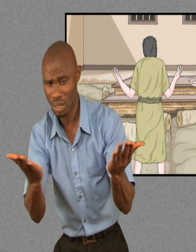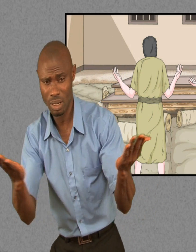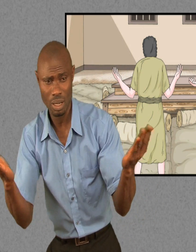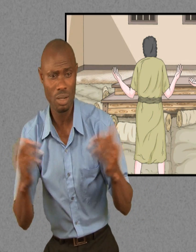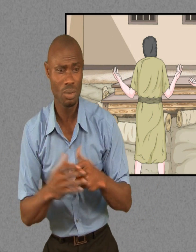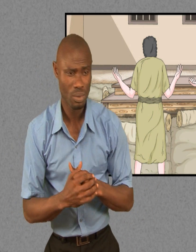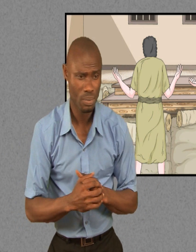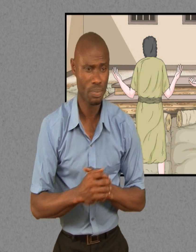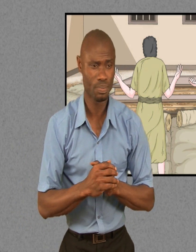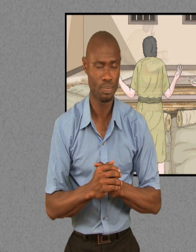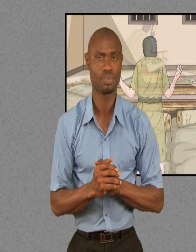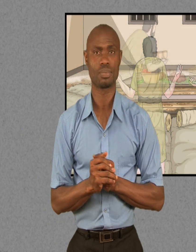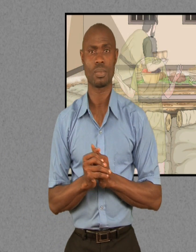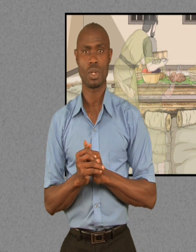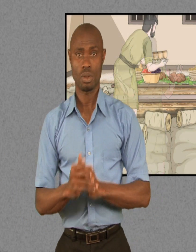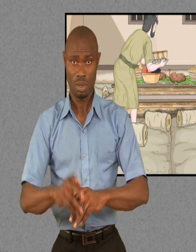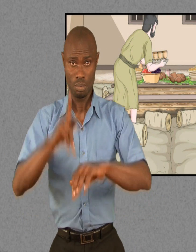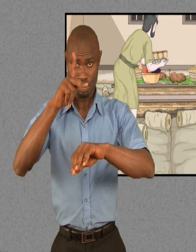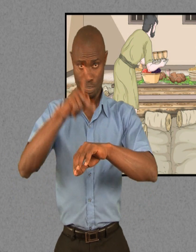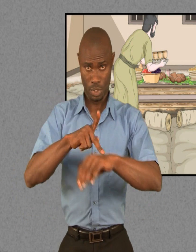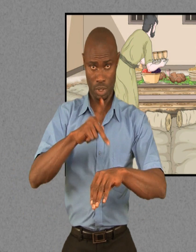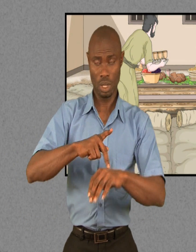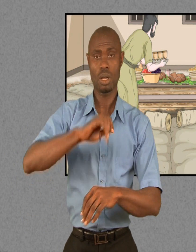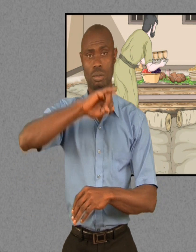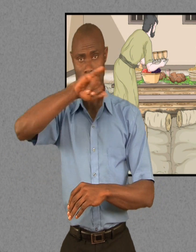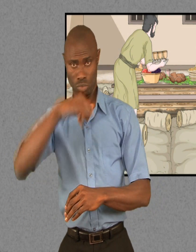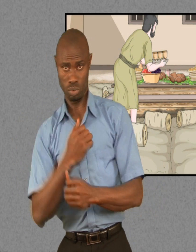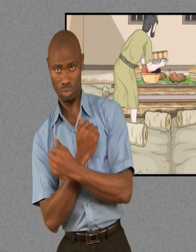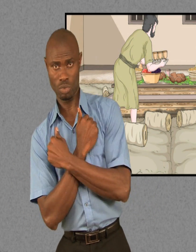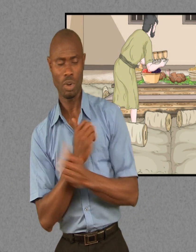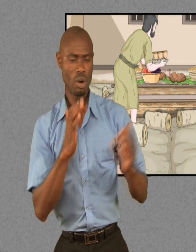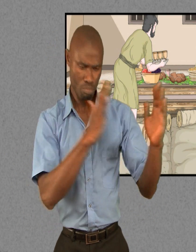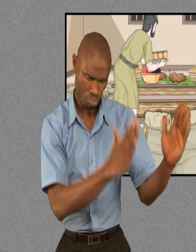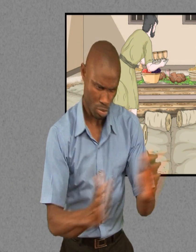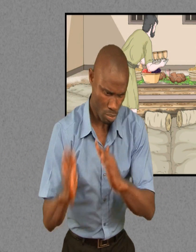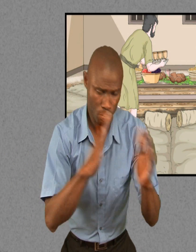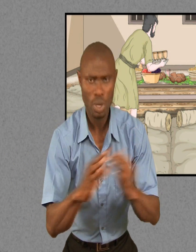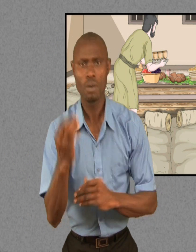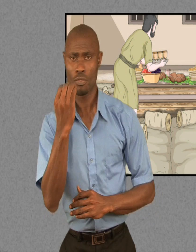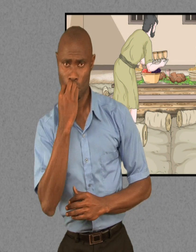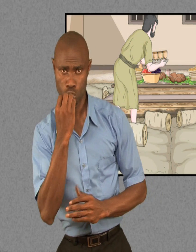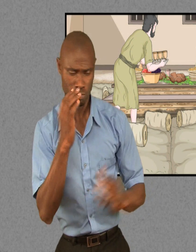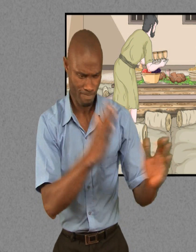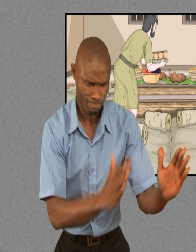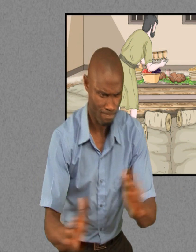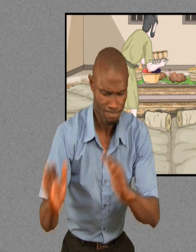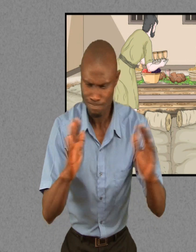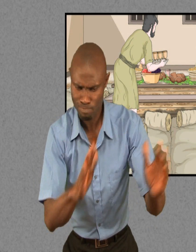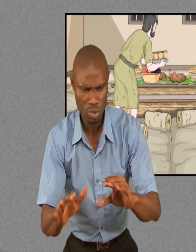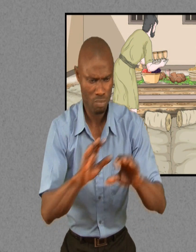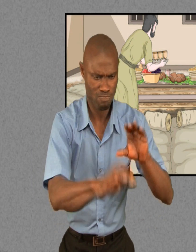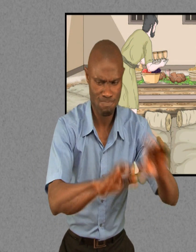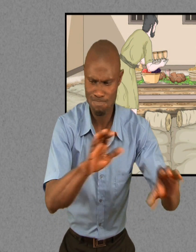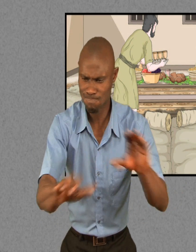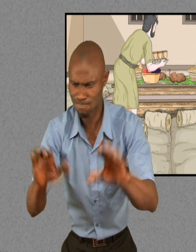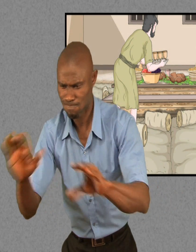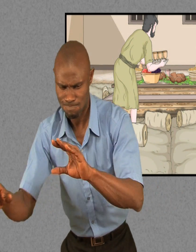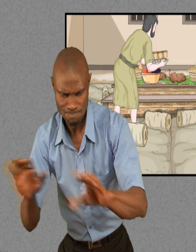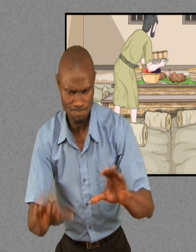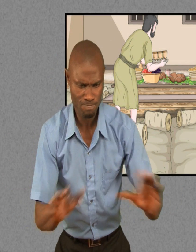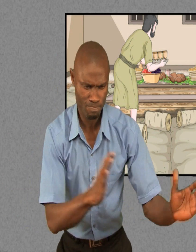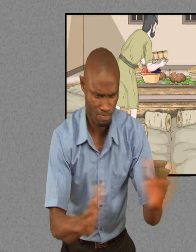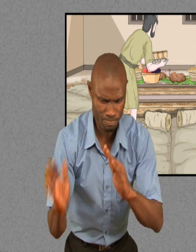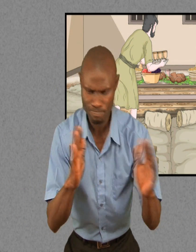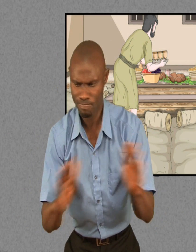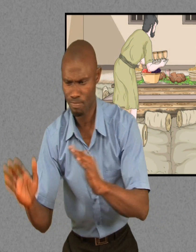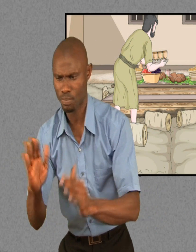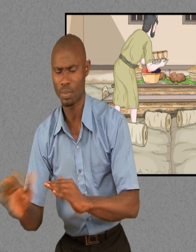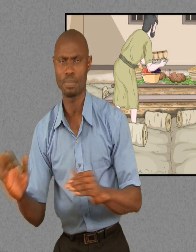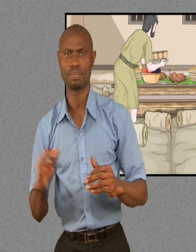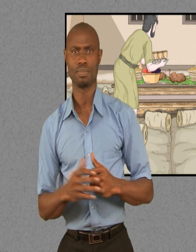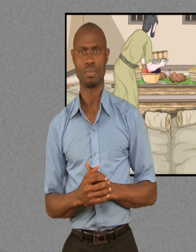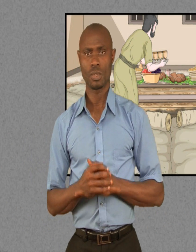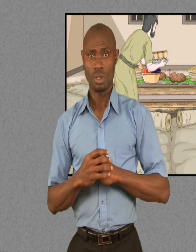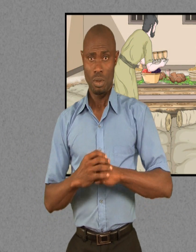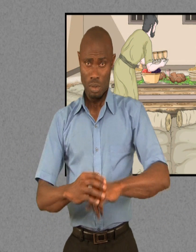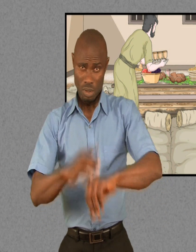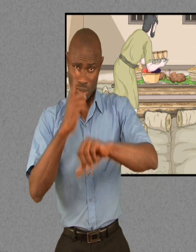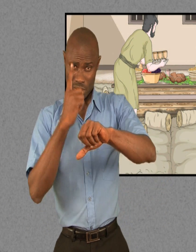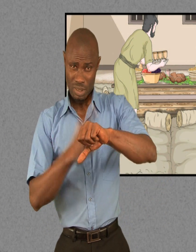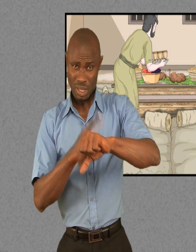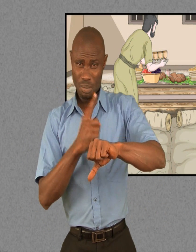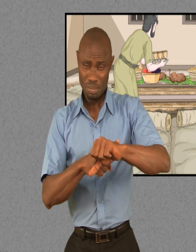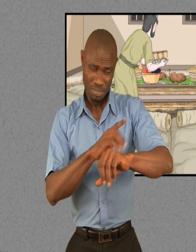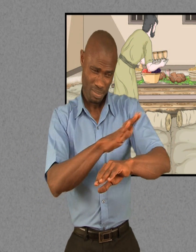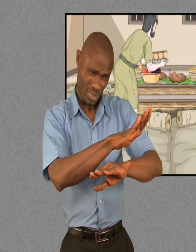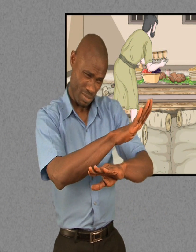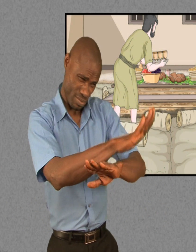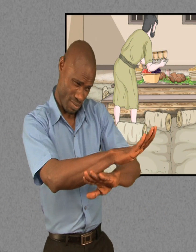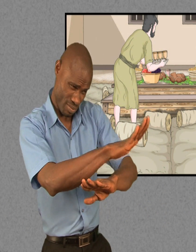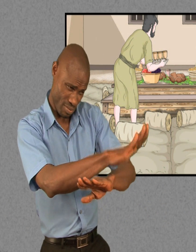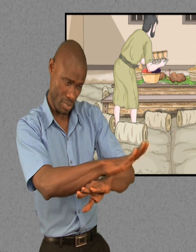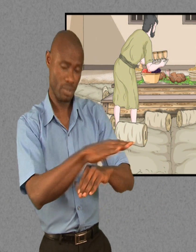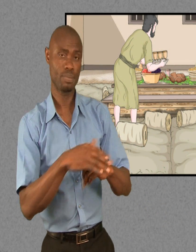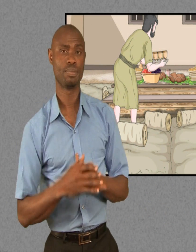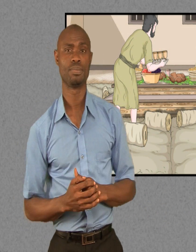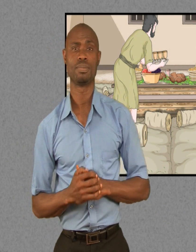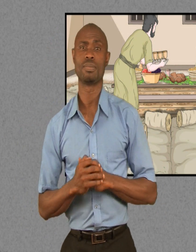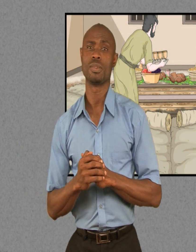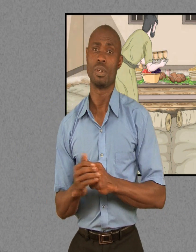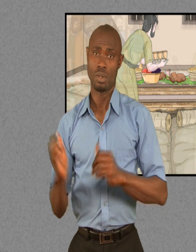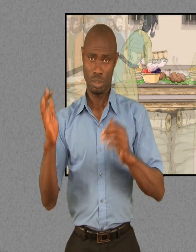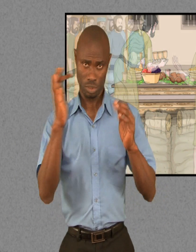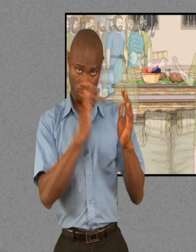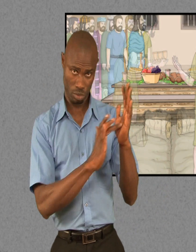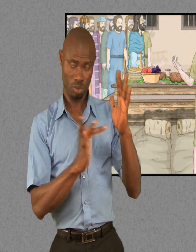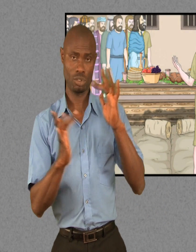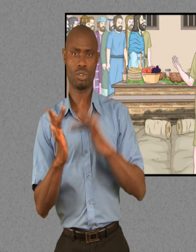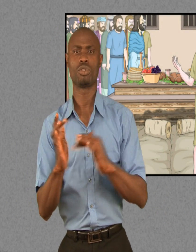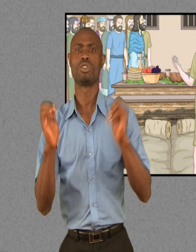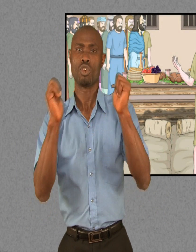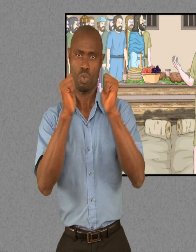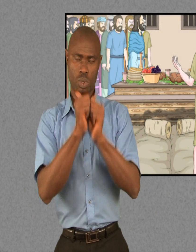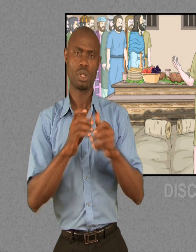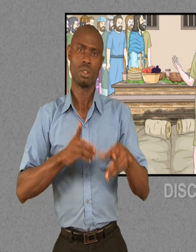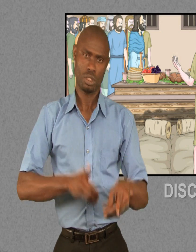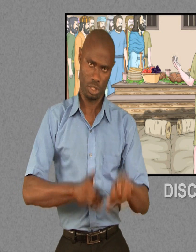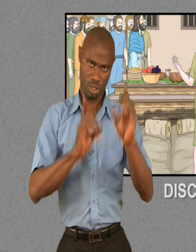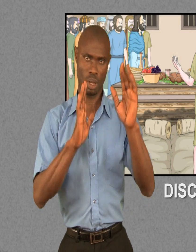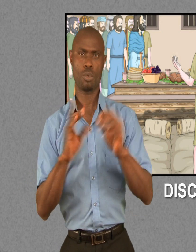And they prepared the Passover.